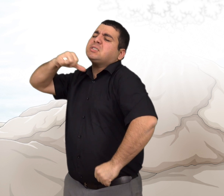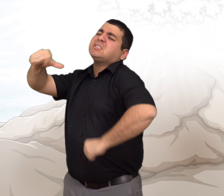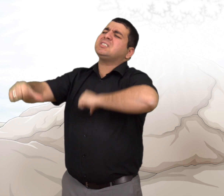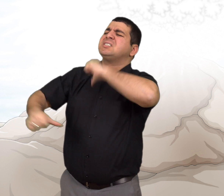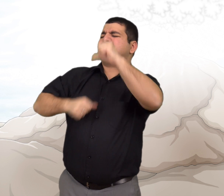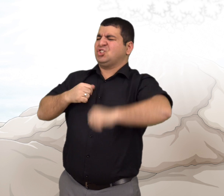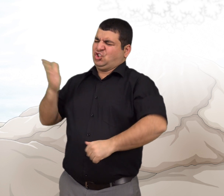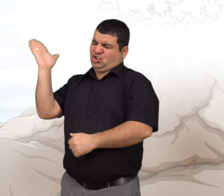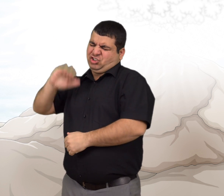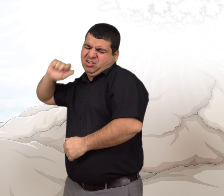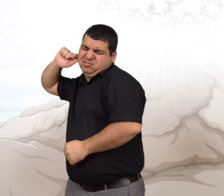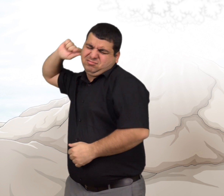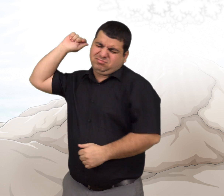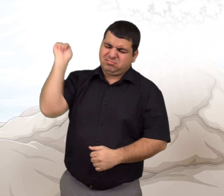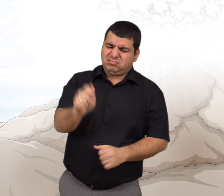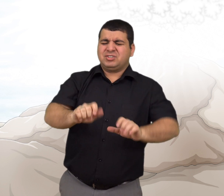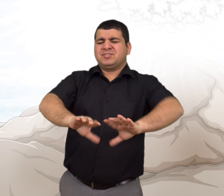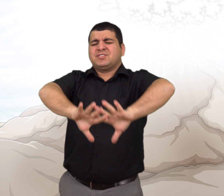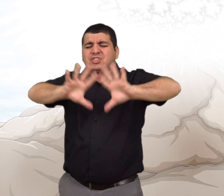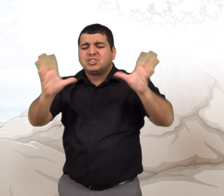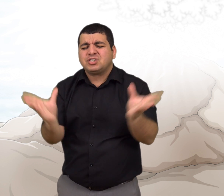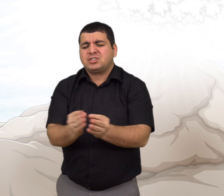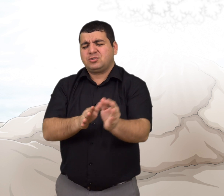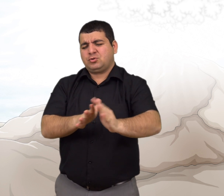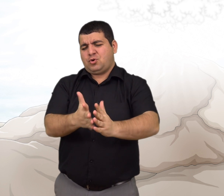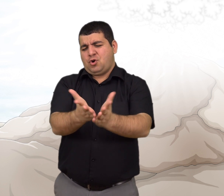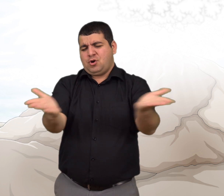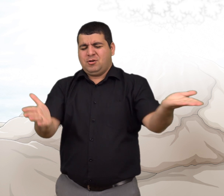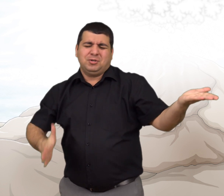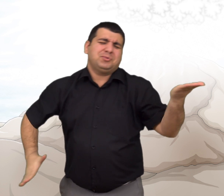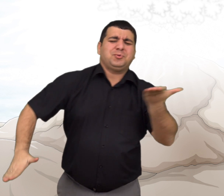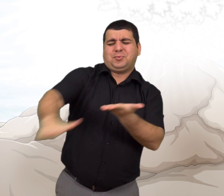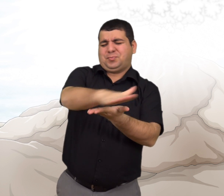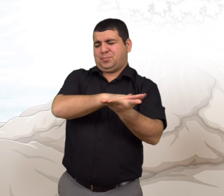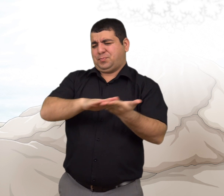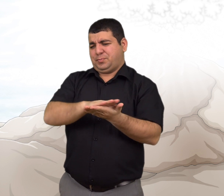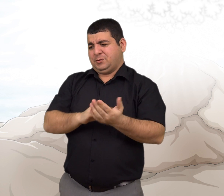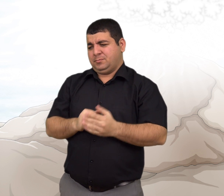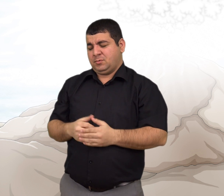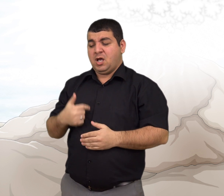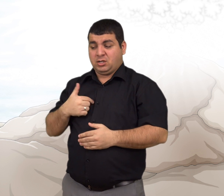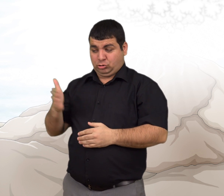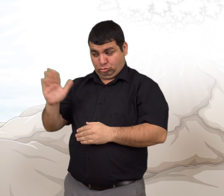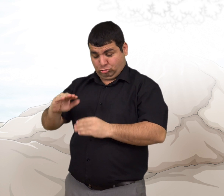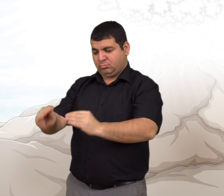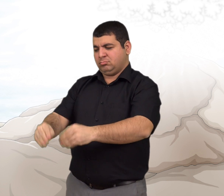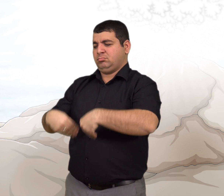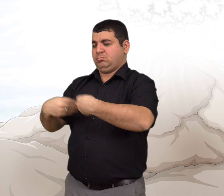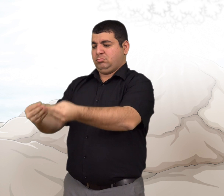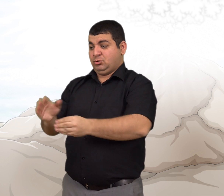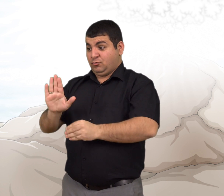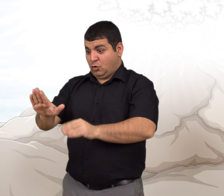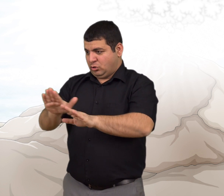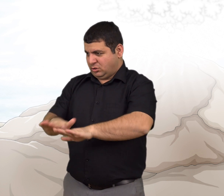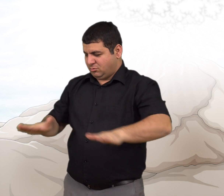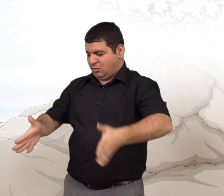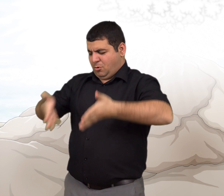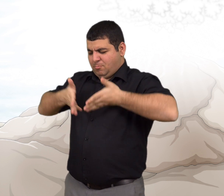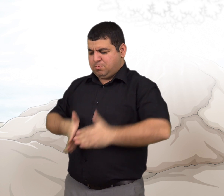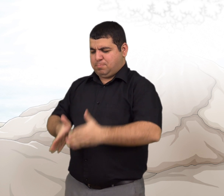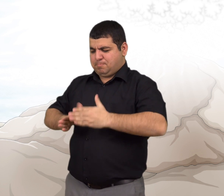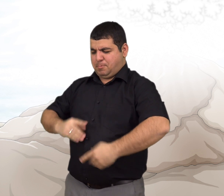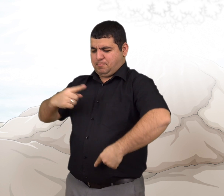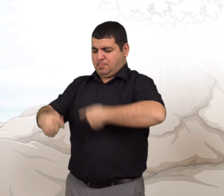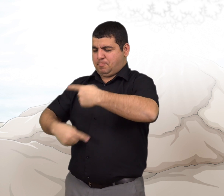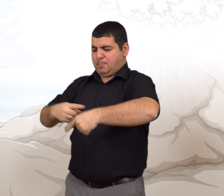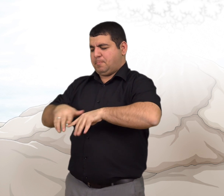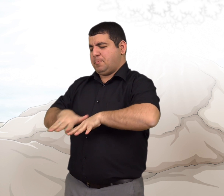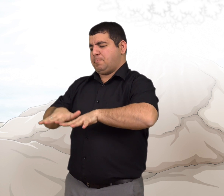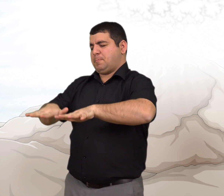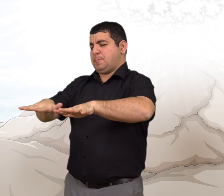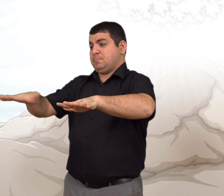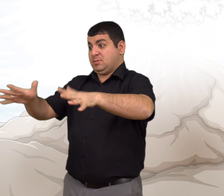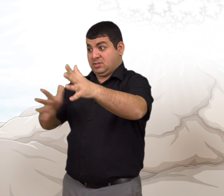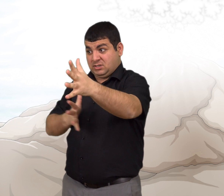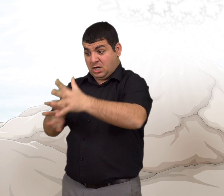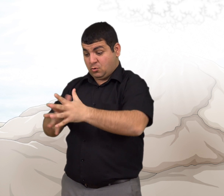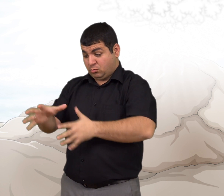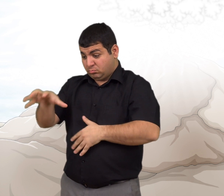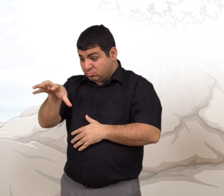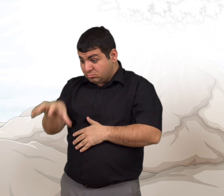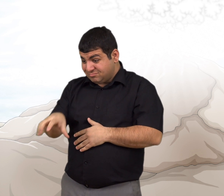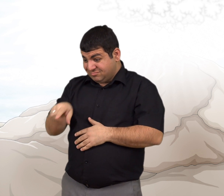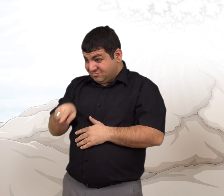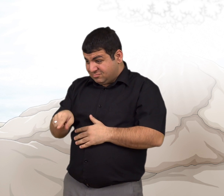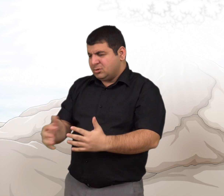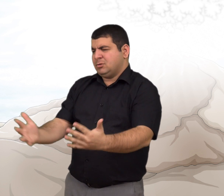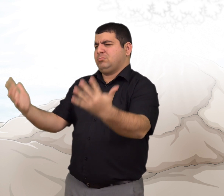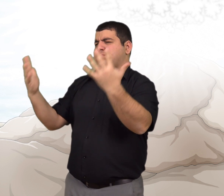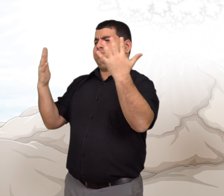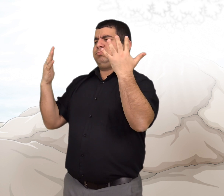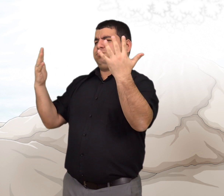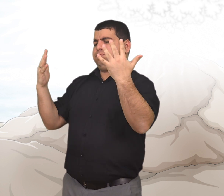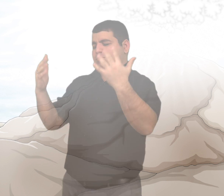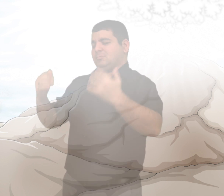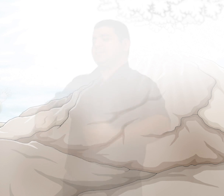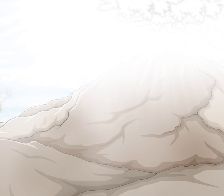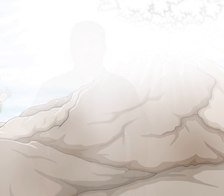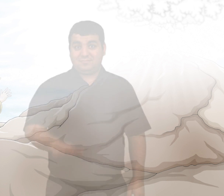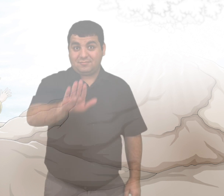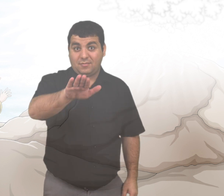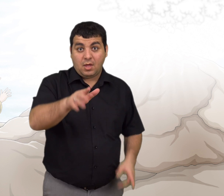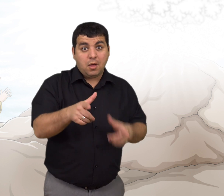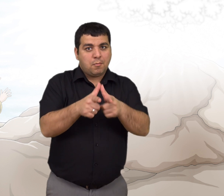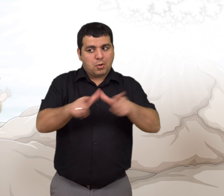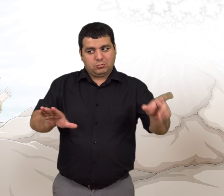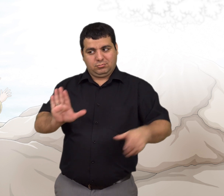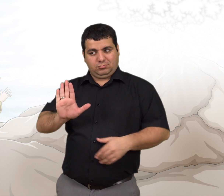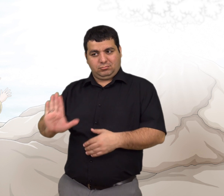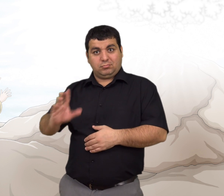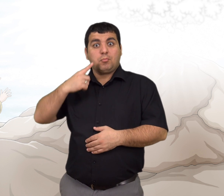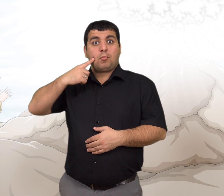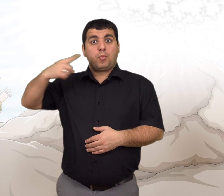Now leave Me alone, so that My anger may burn against them and consume them. Then I will make you into a great nation.”